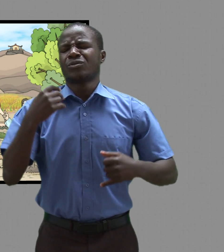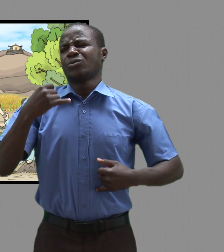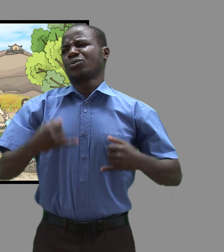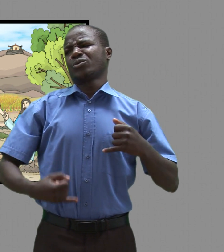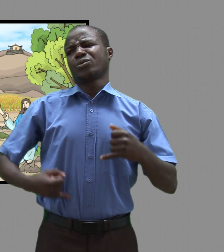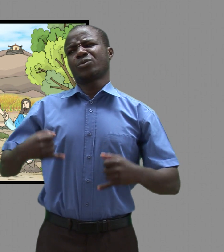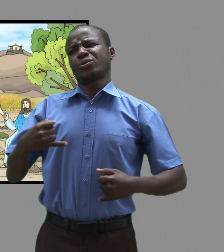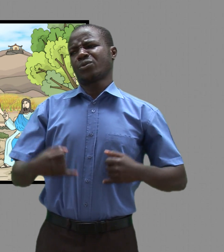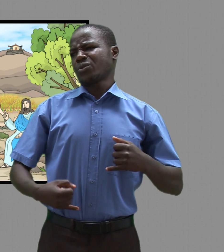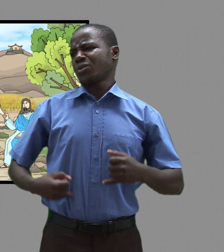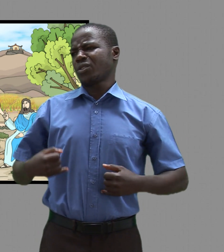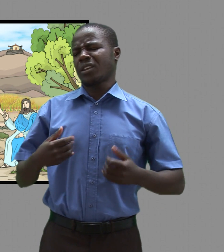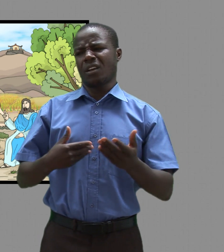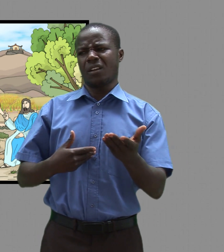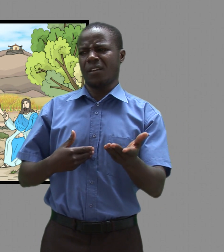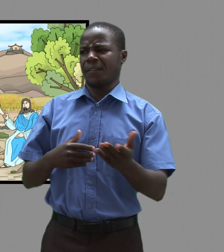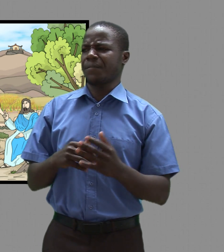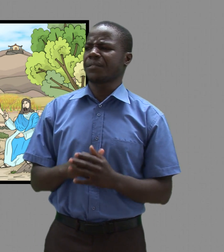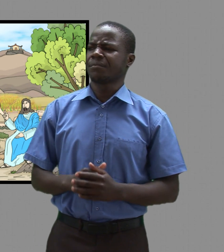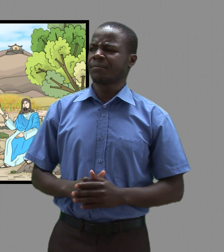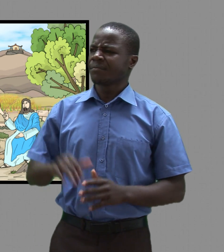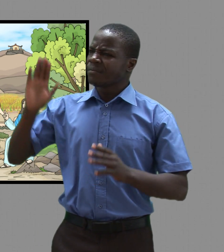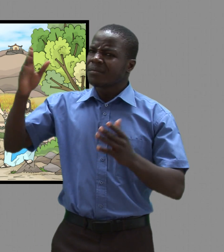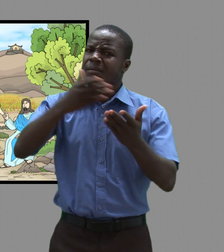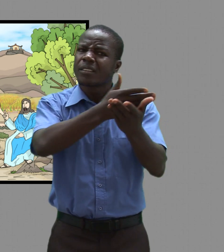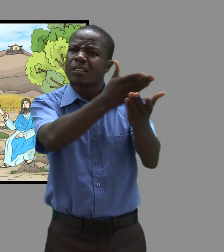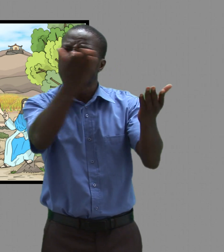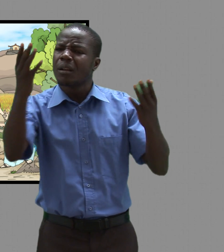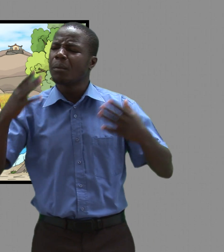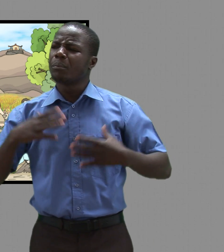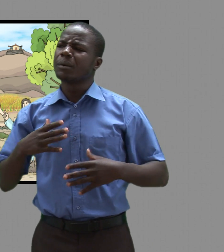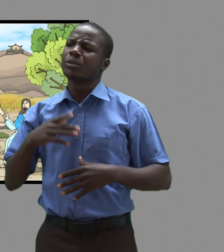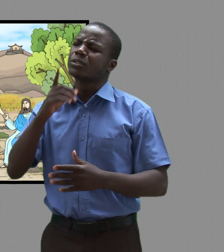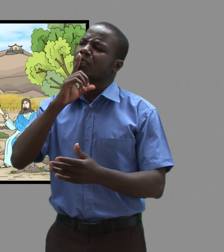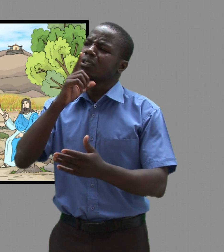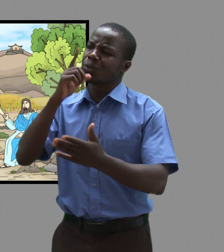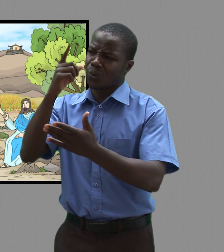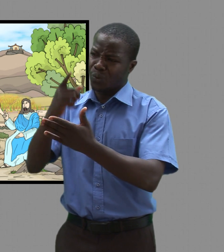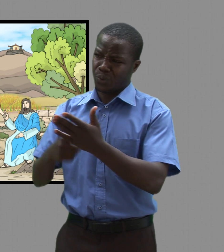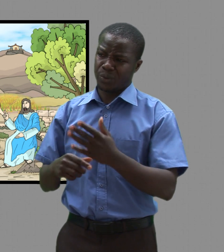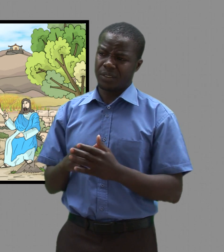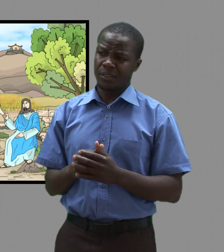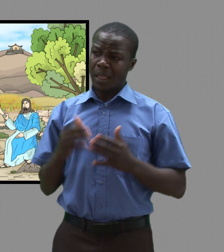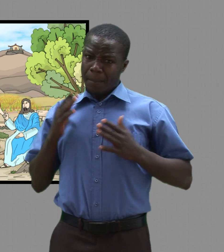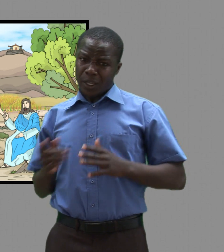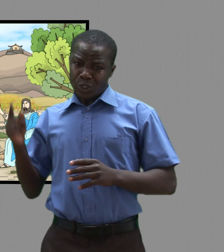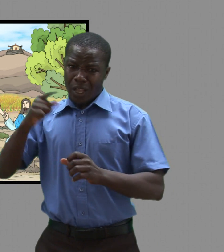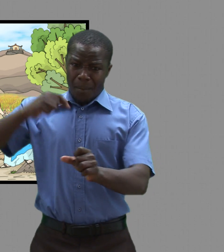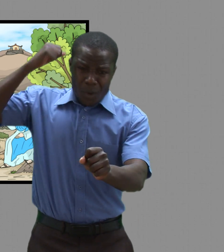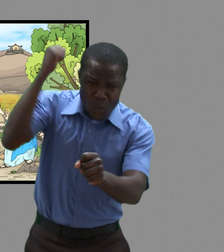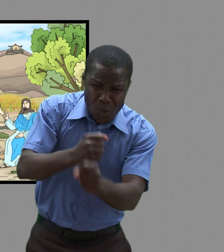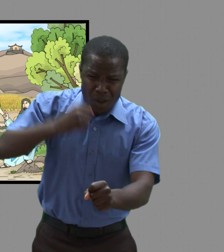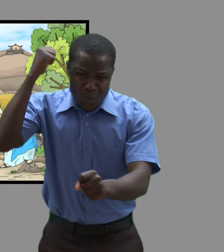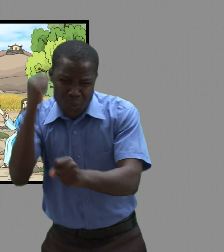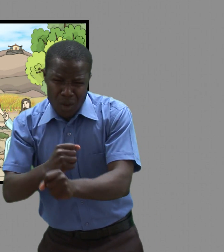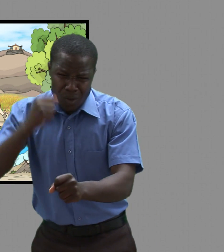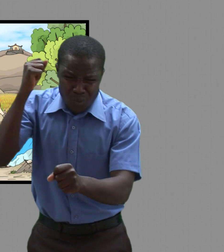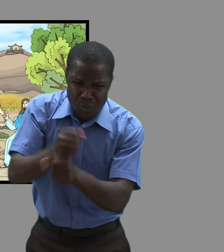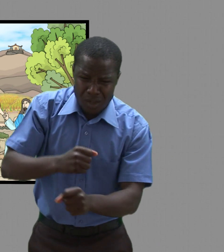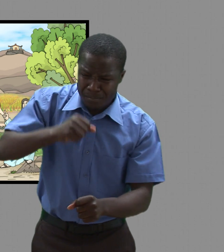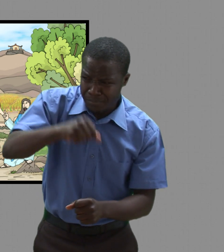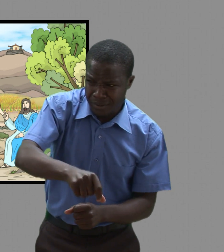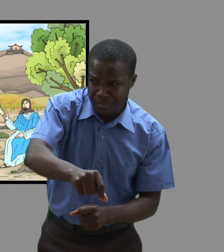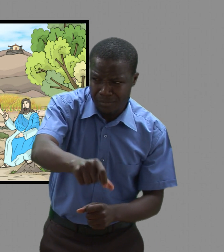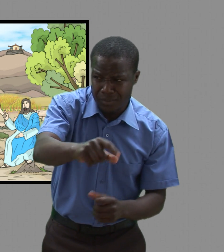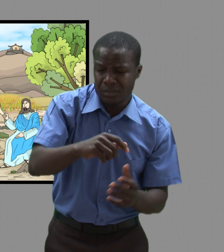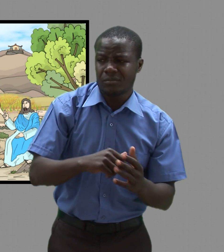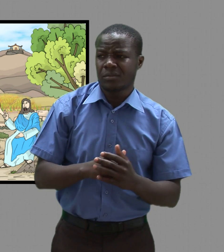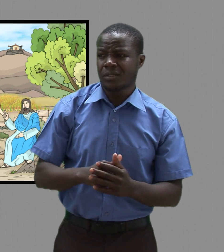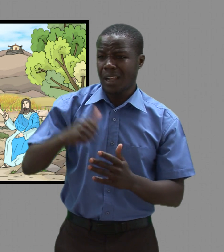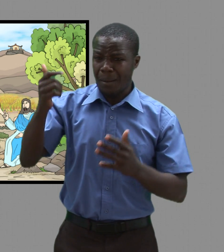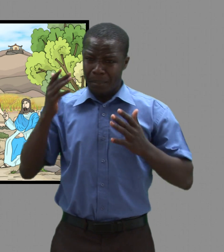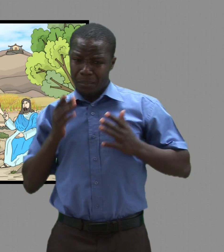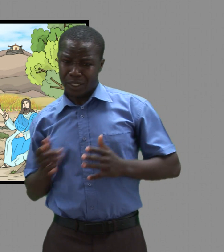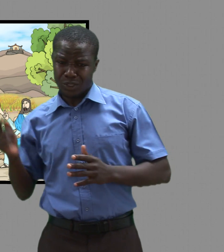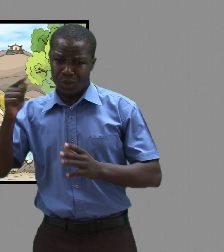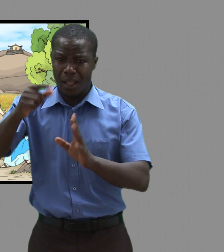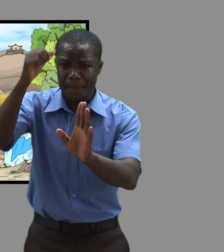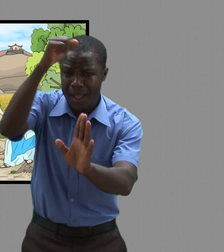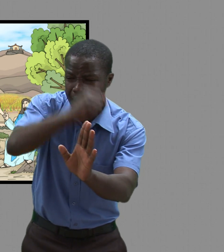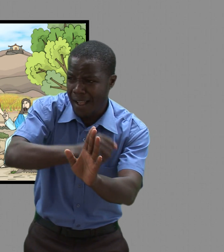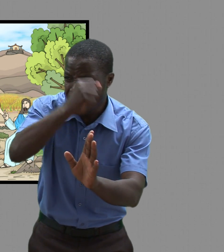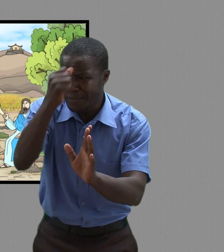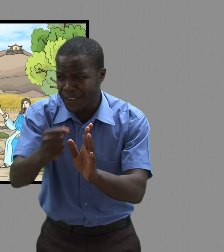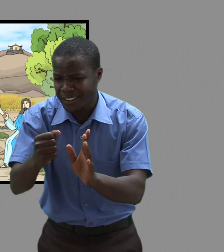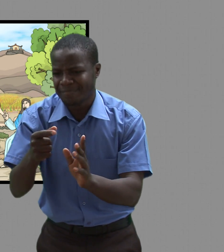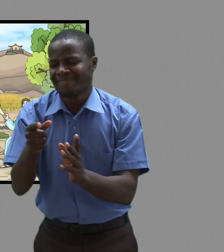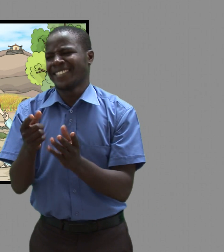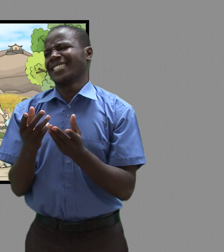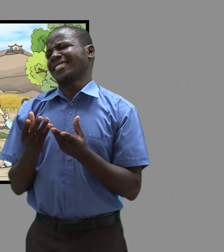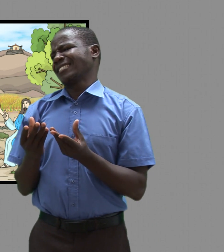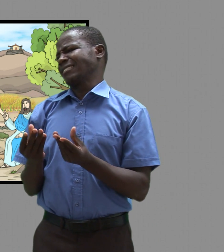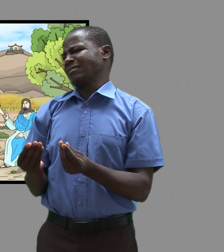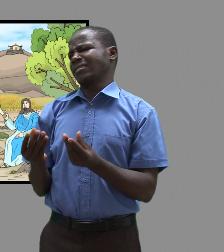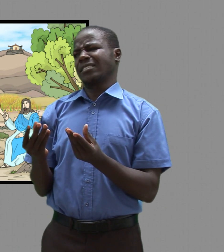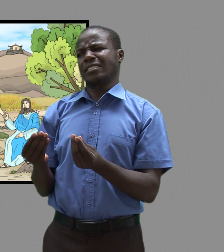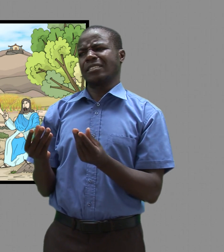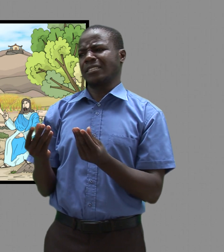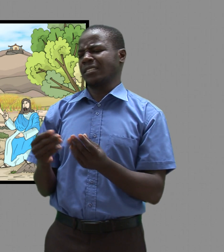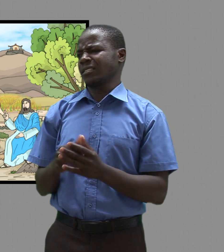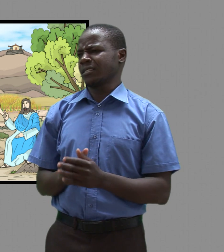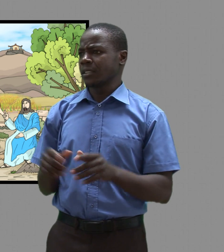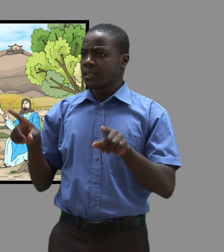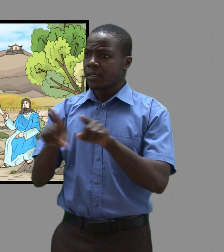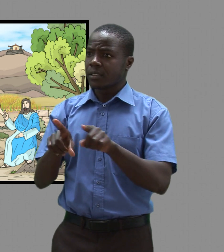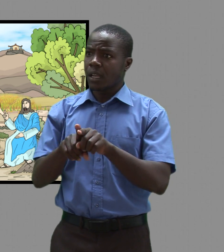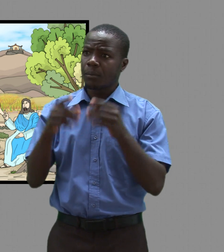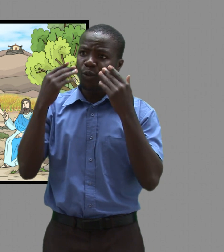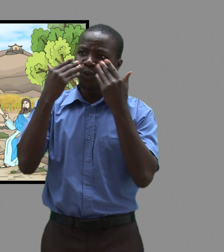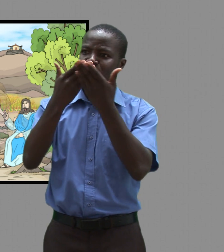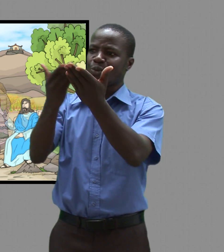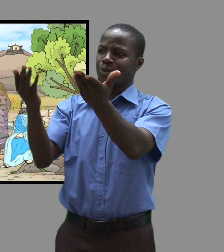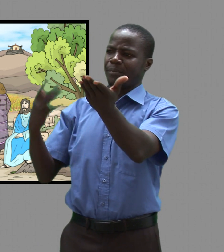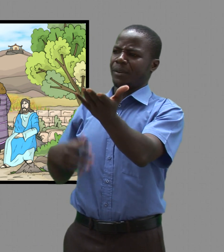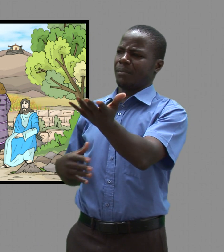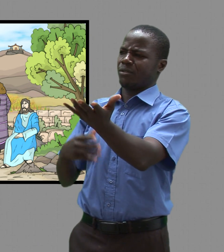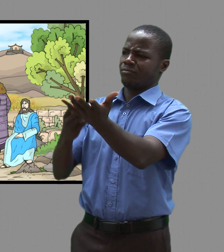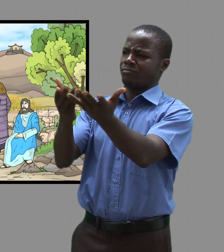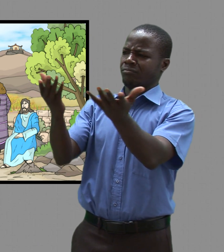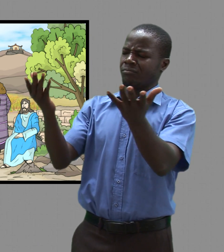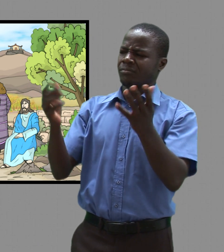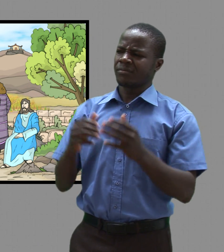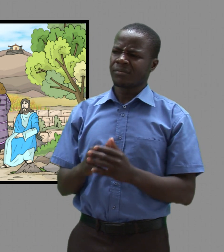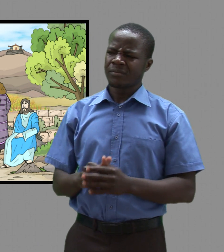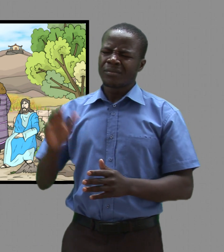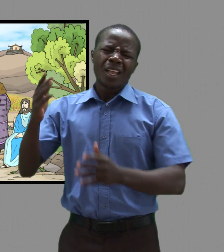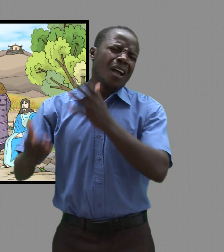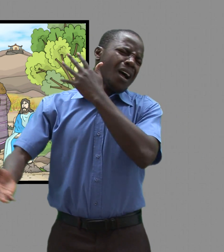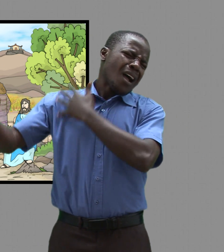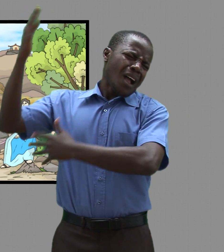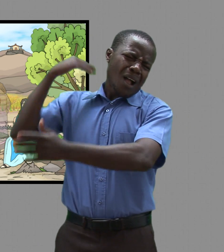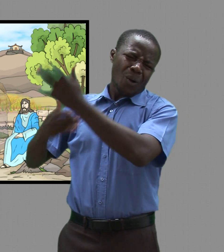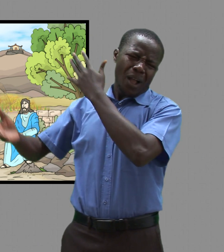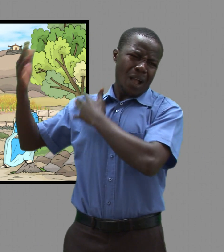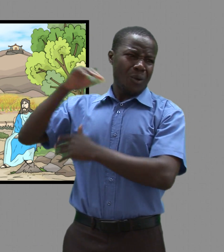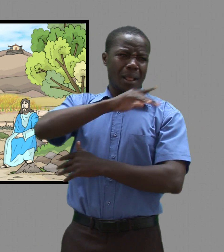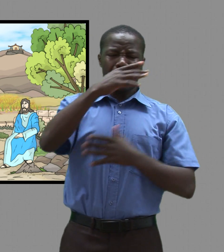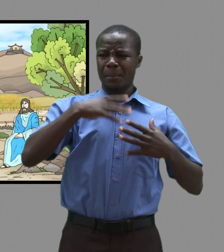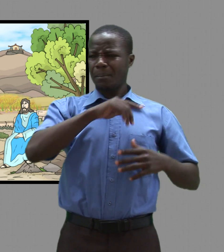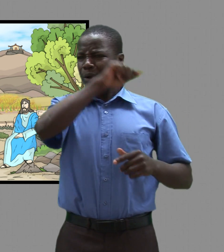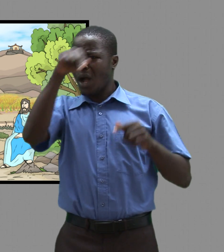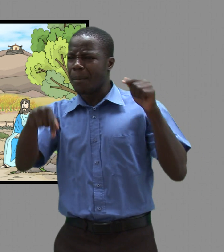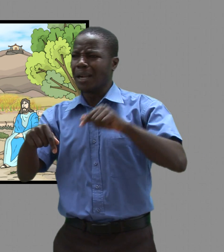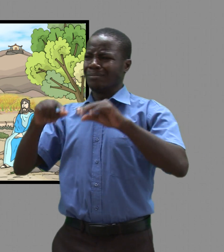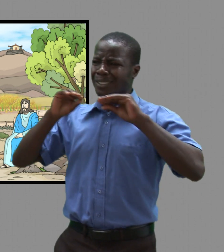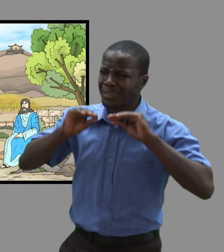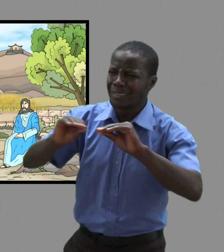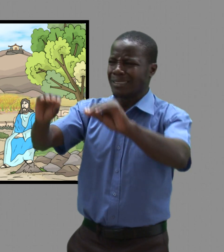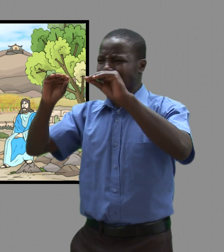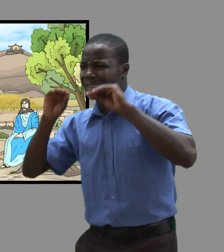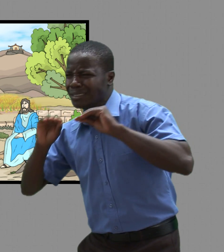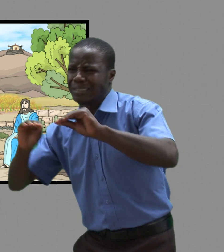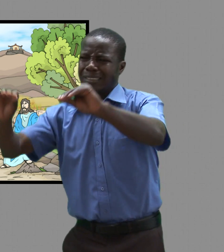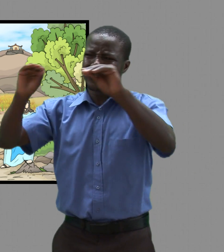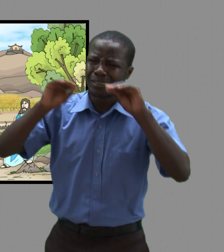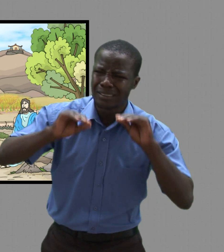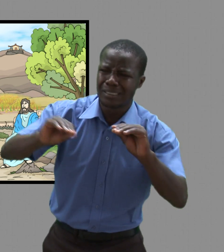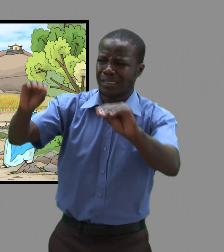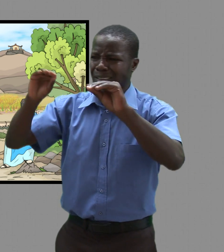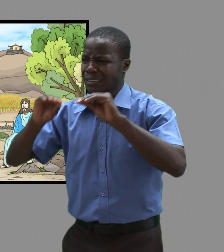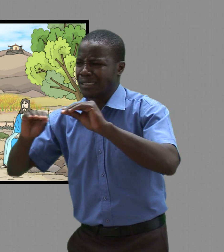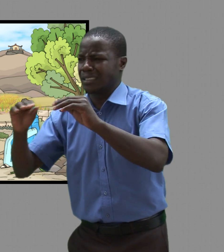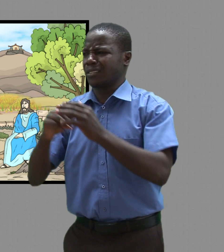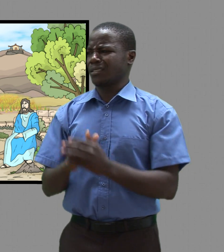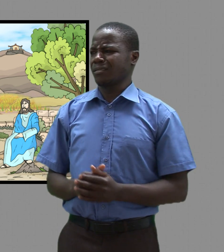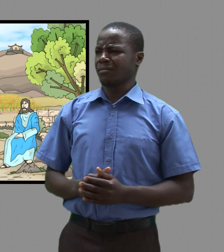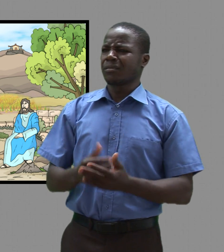For in this case the saying ‘One sows and another reaps’ is true. I sent you to reap what you have not worked for;